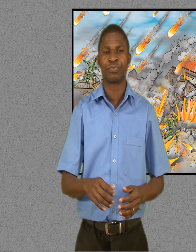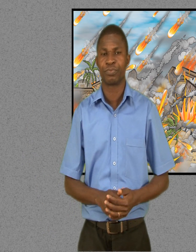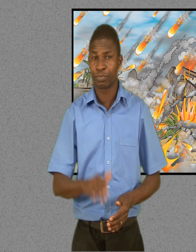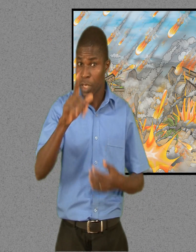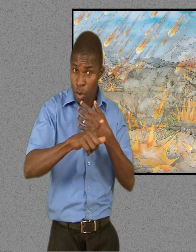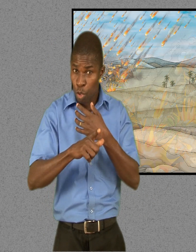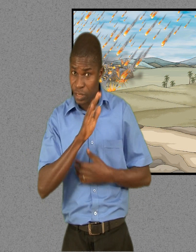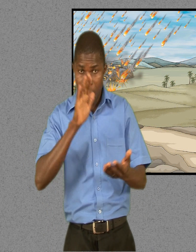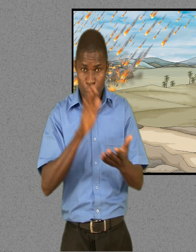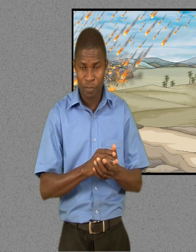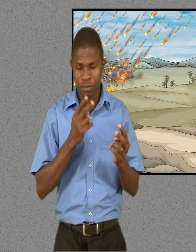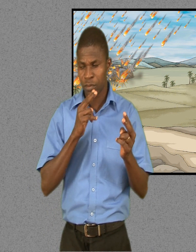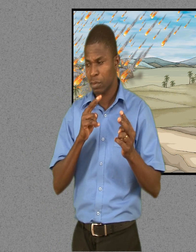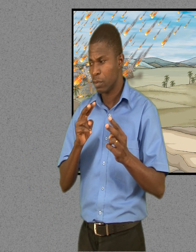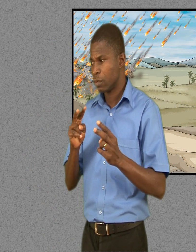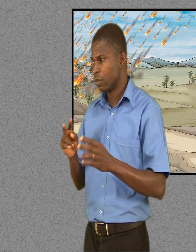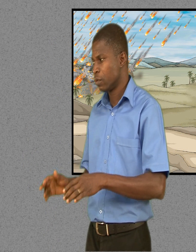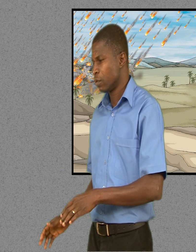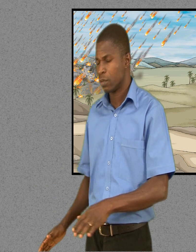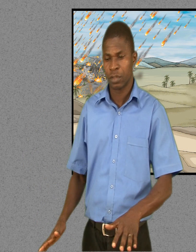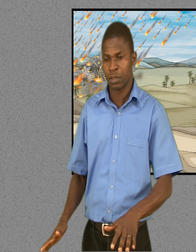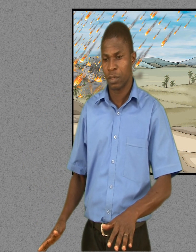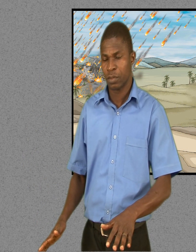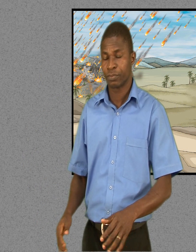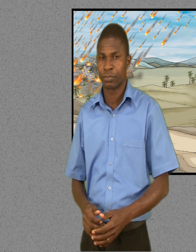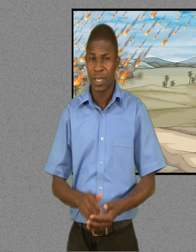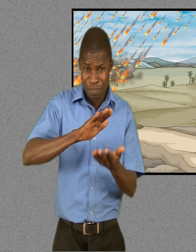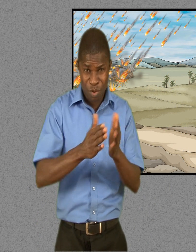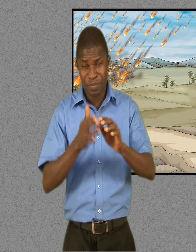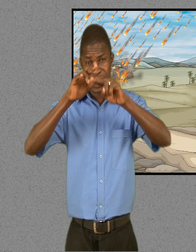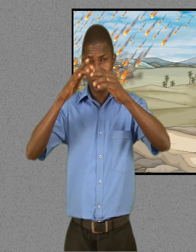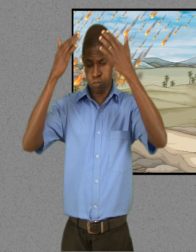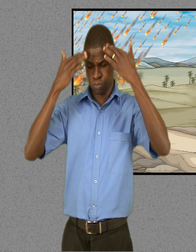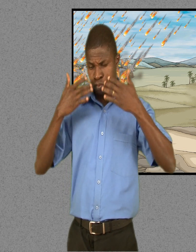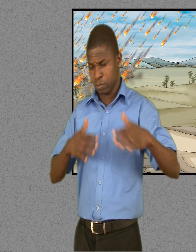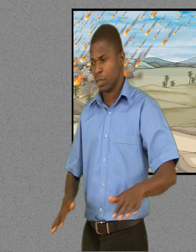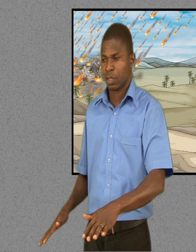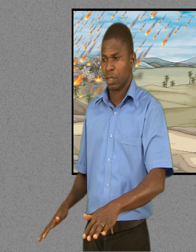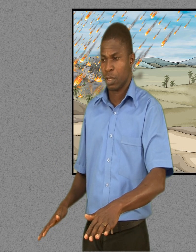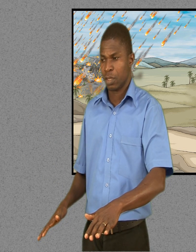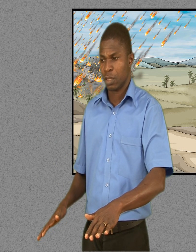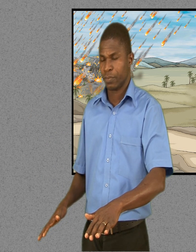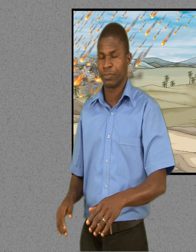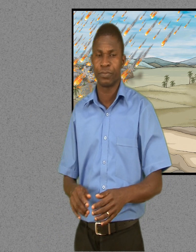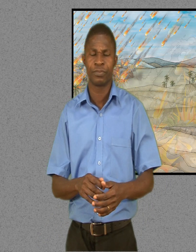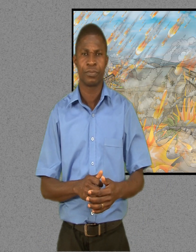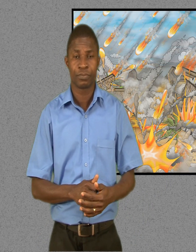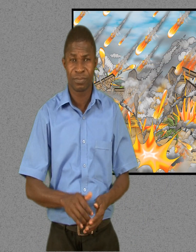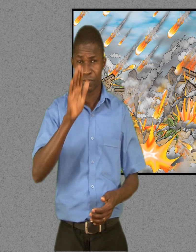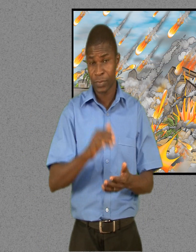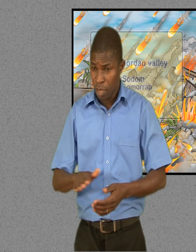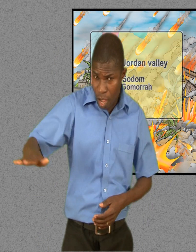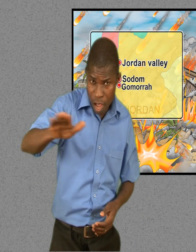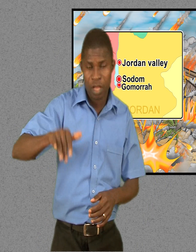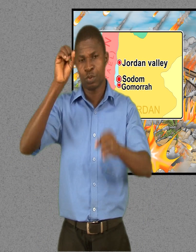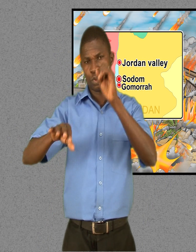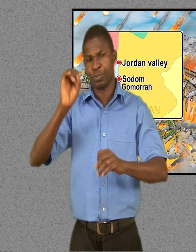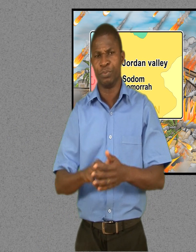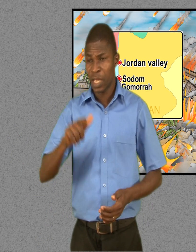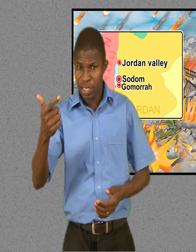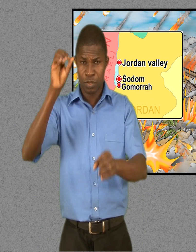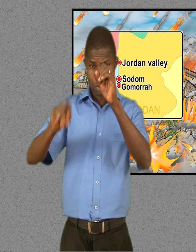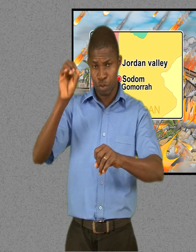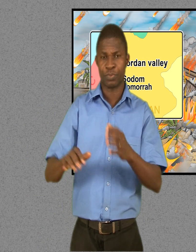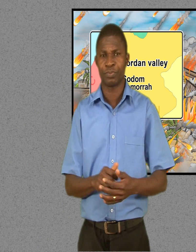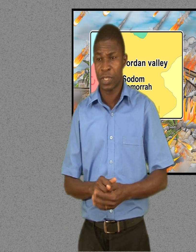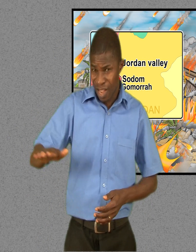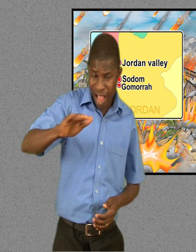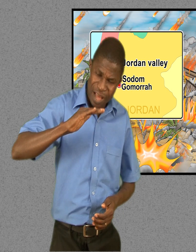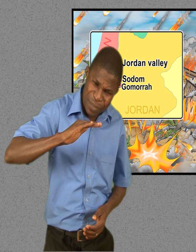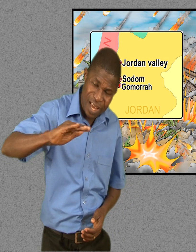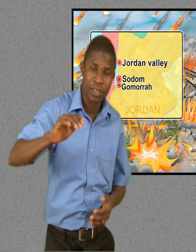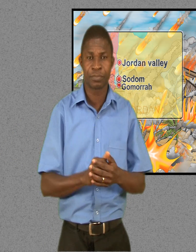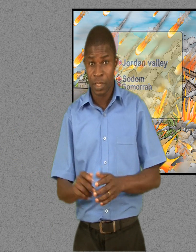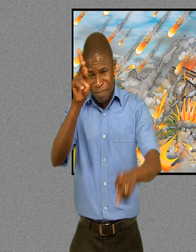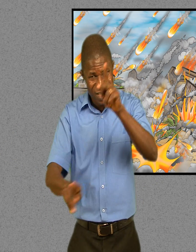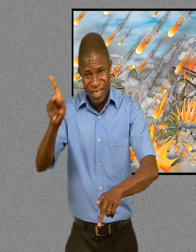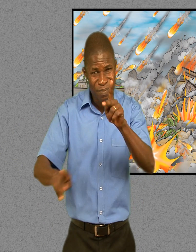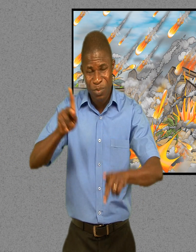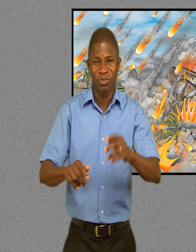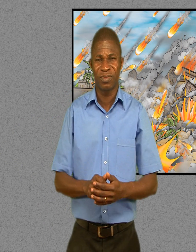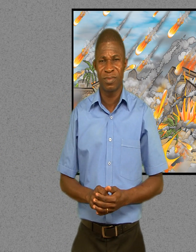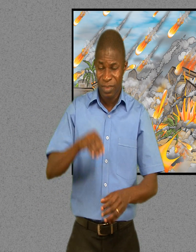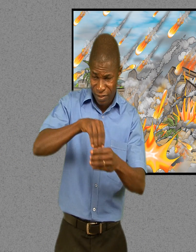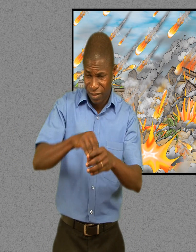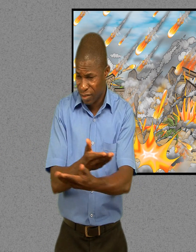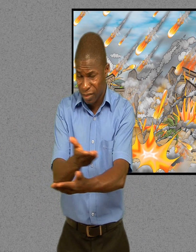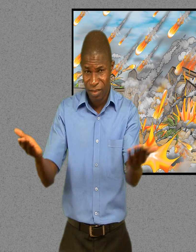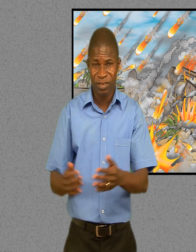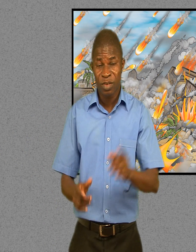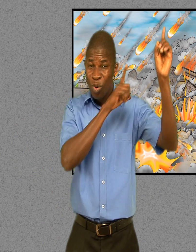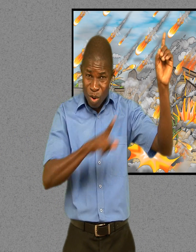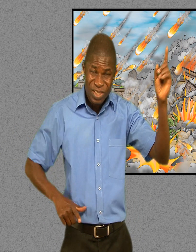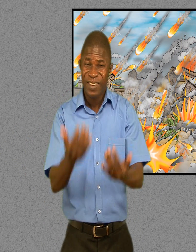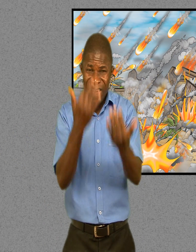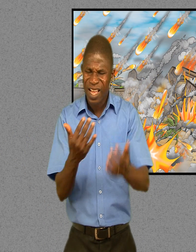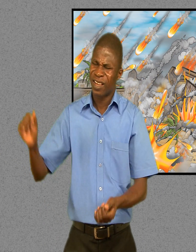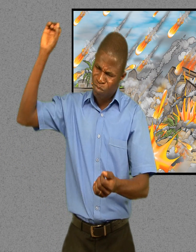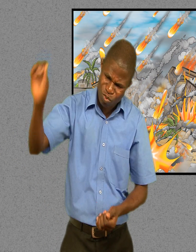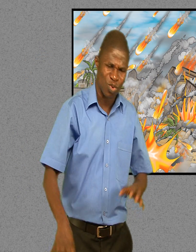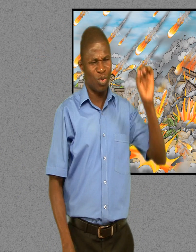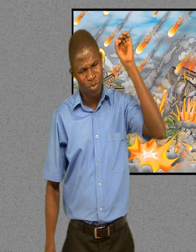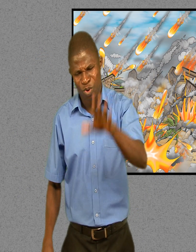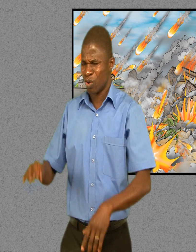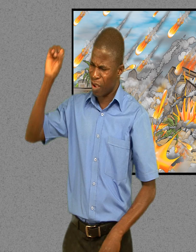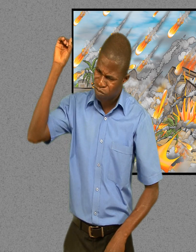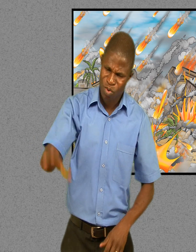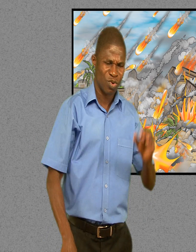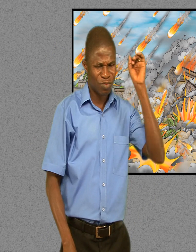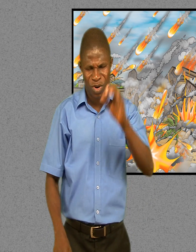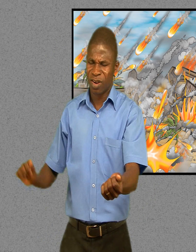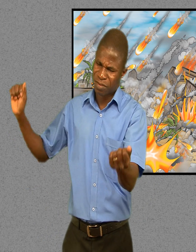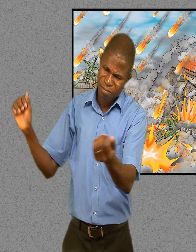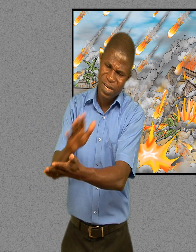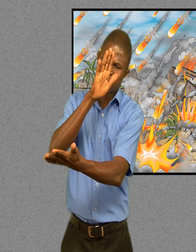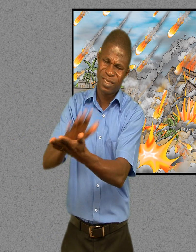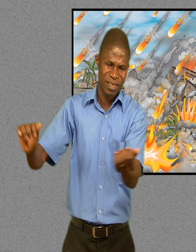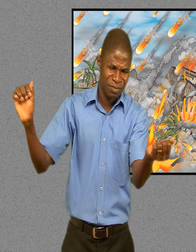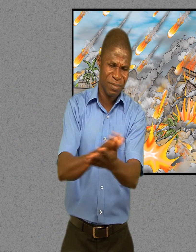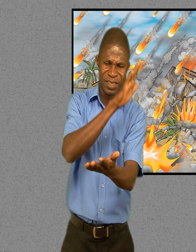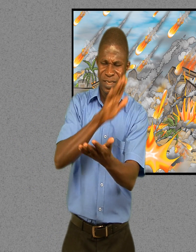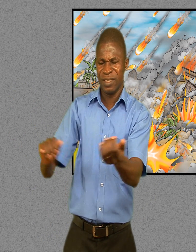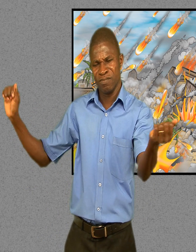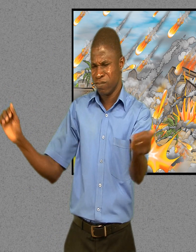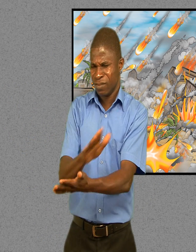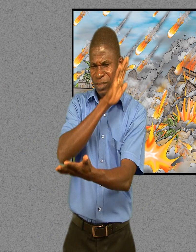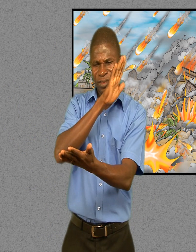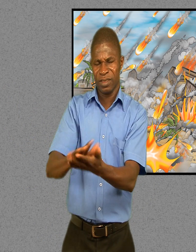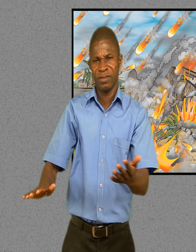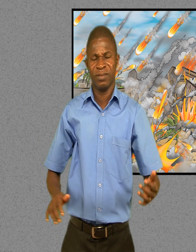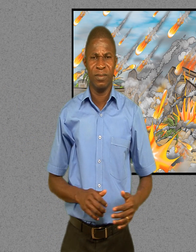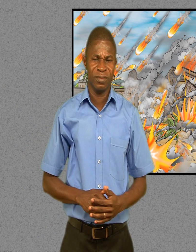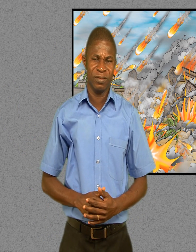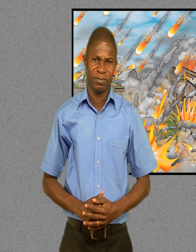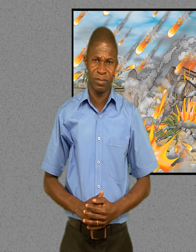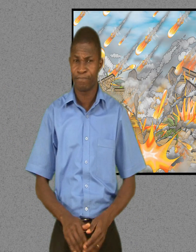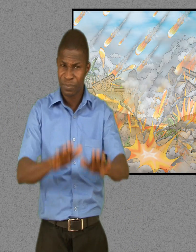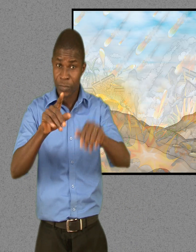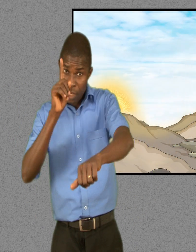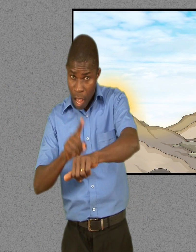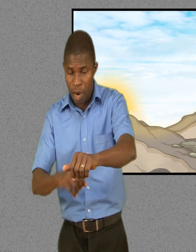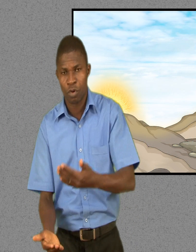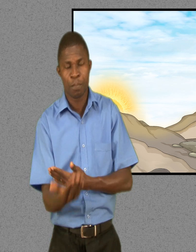But Lot’s wife looked back, and she became a pillar of salt.